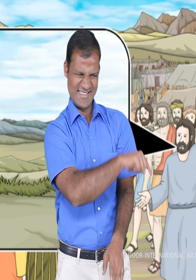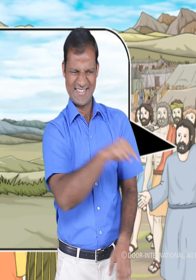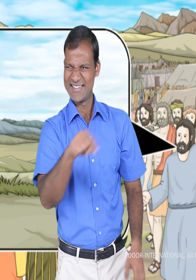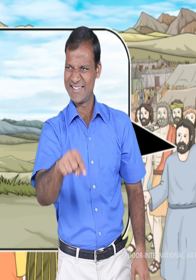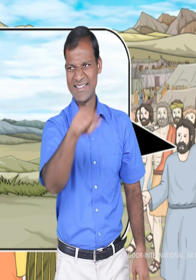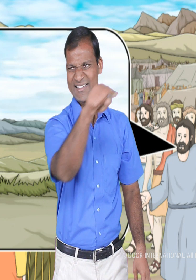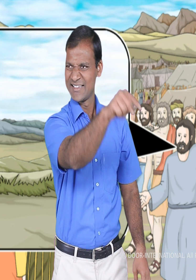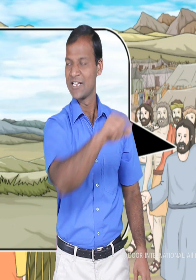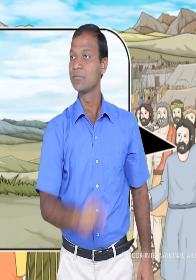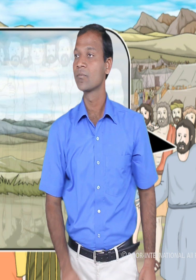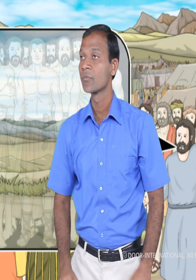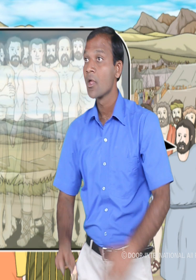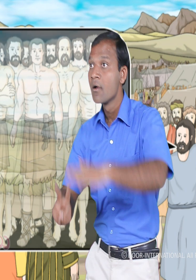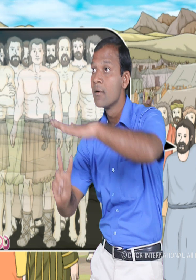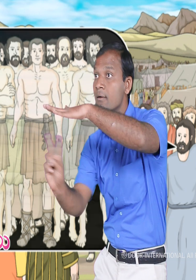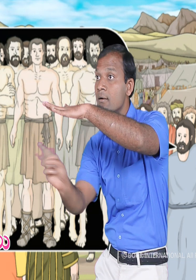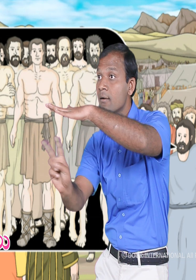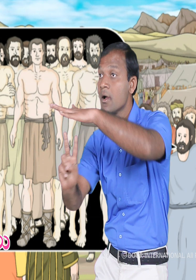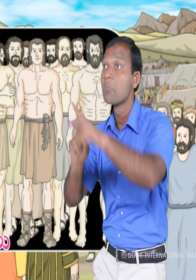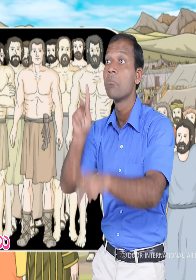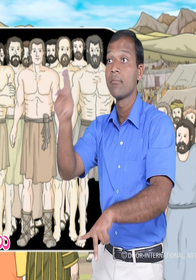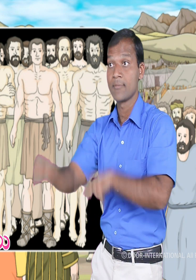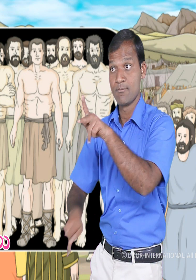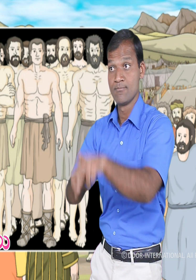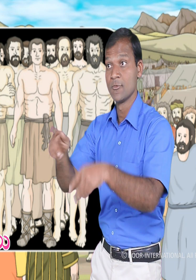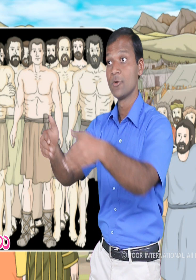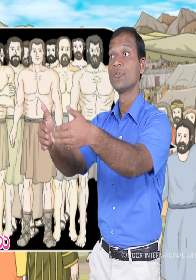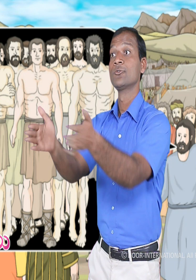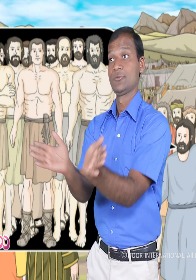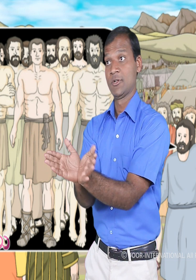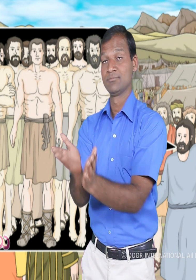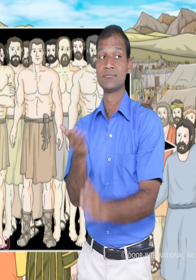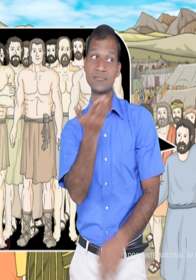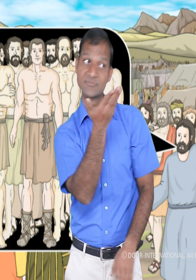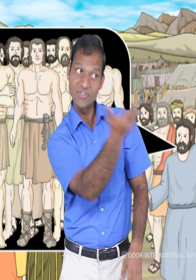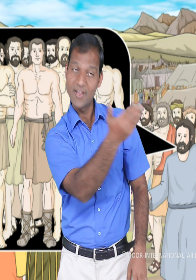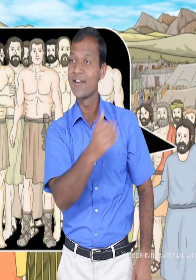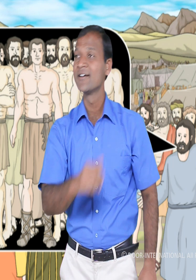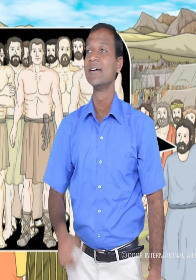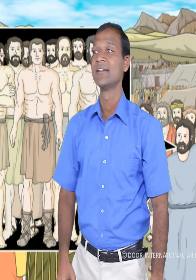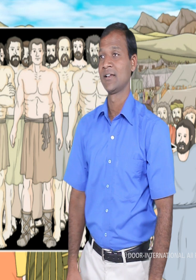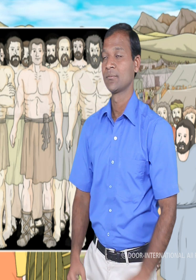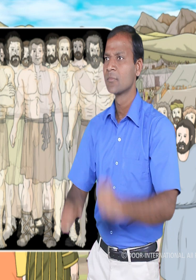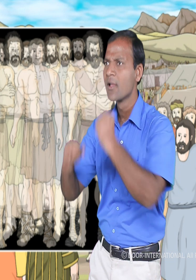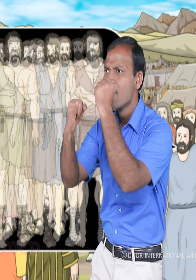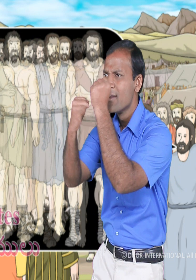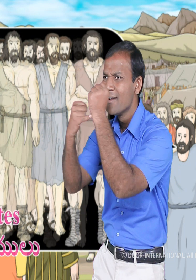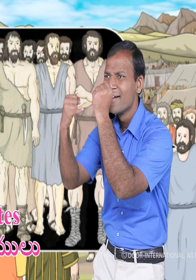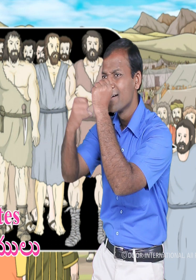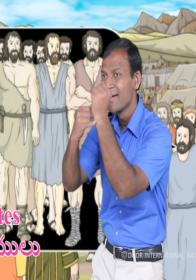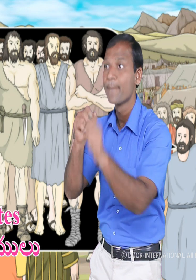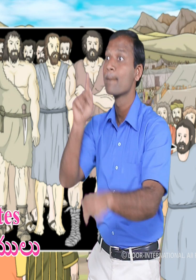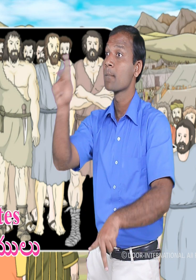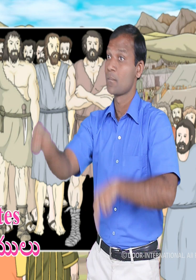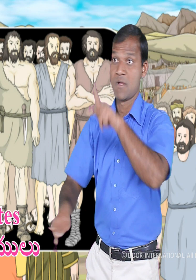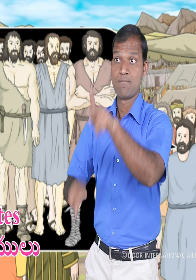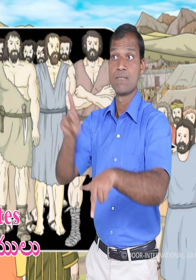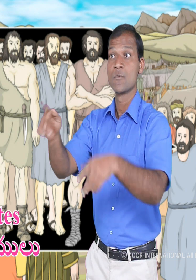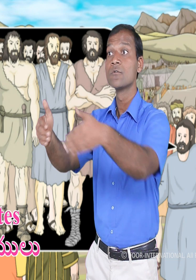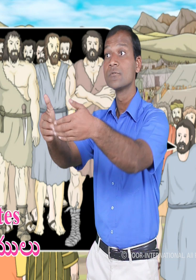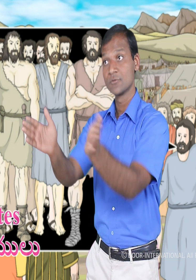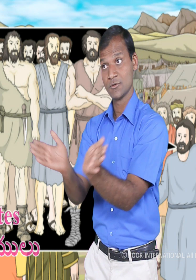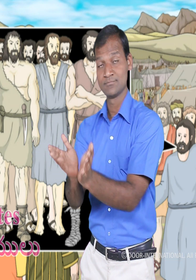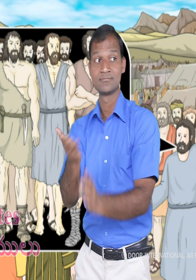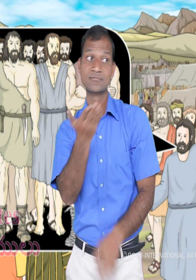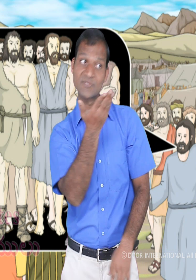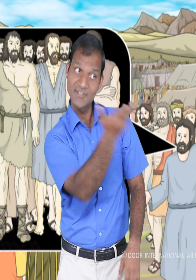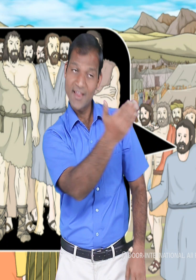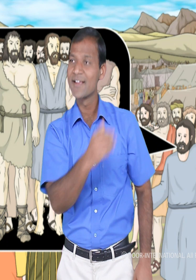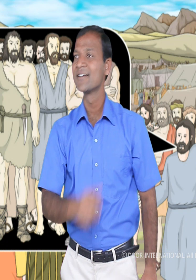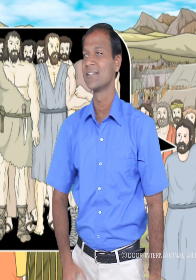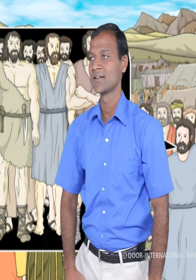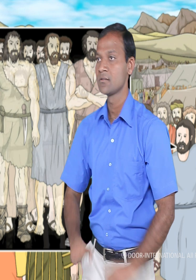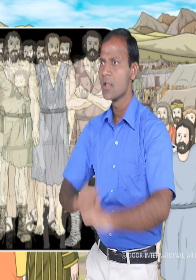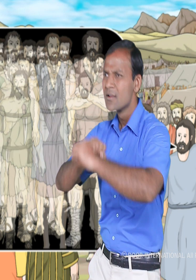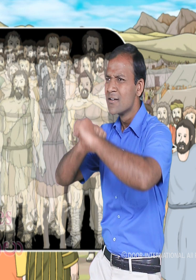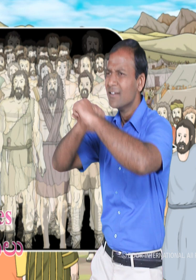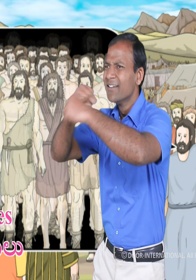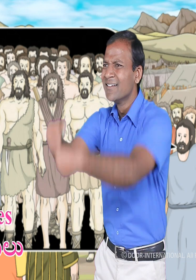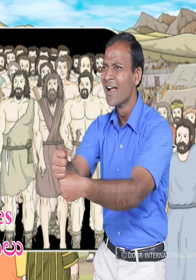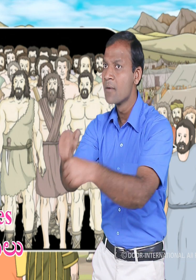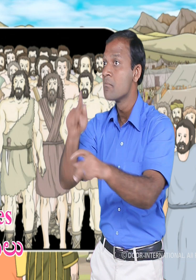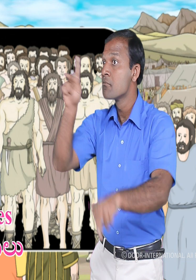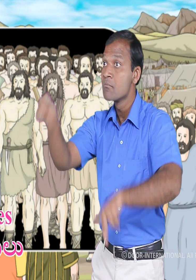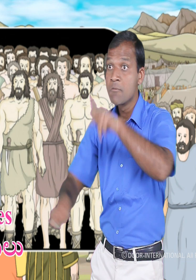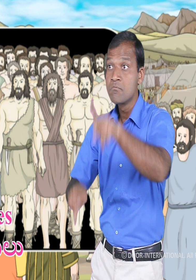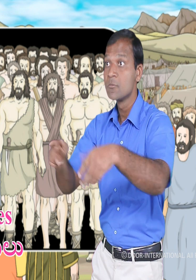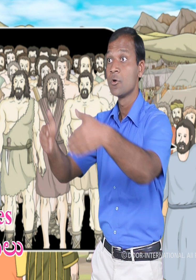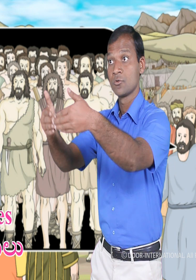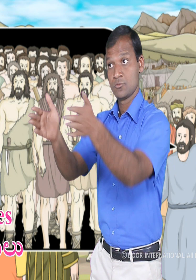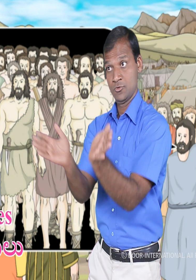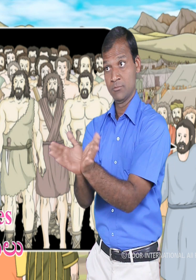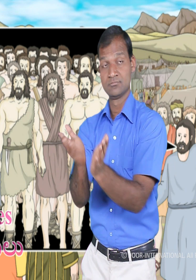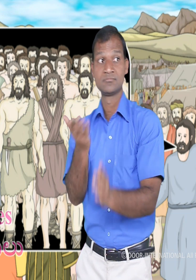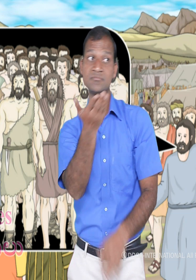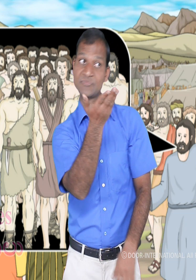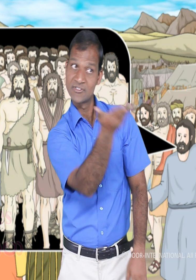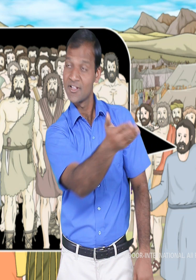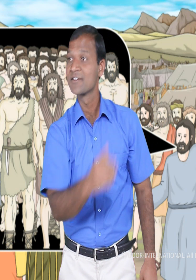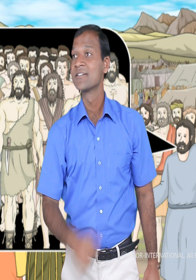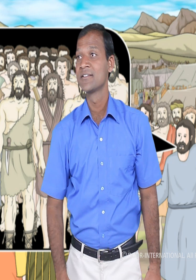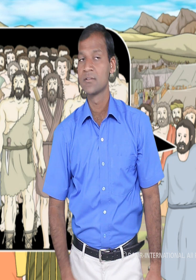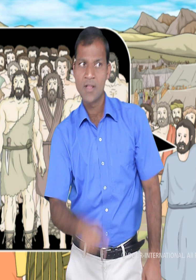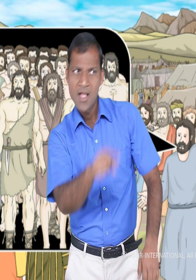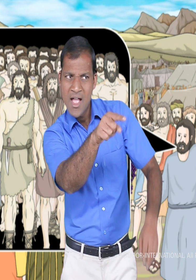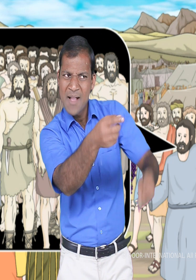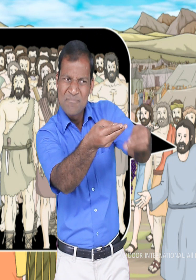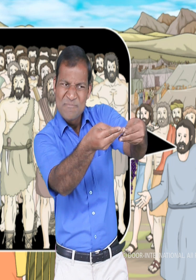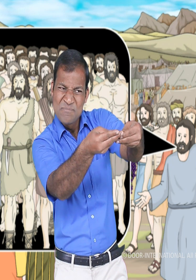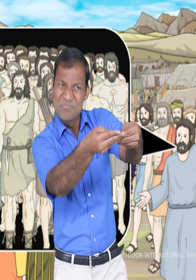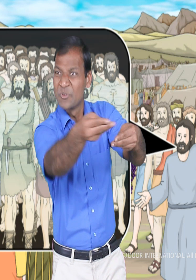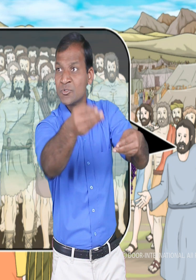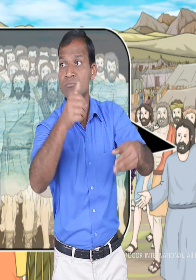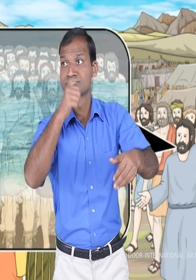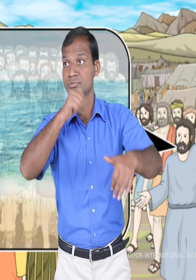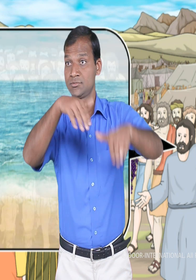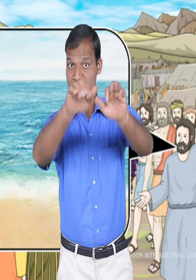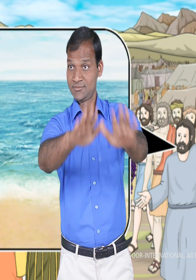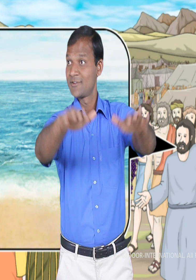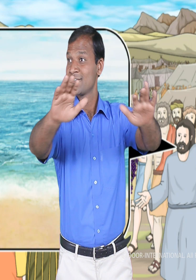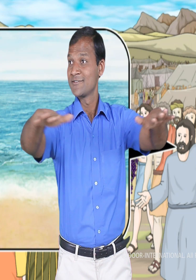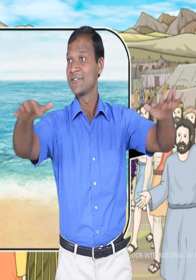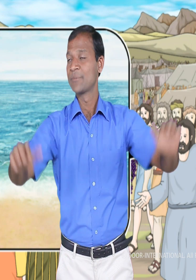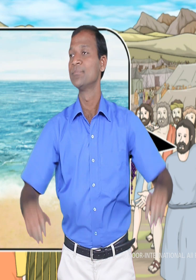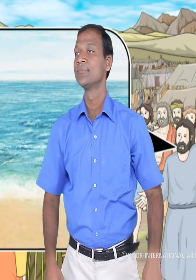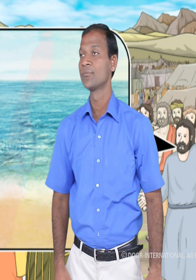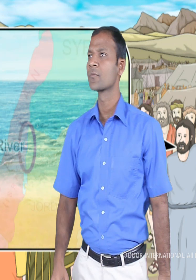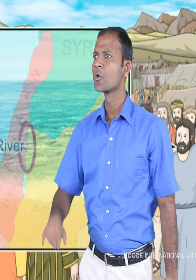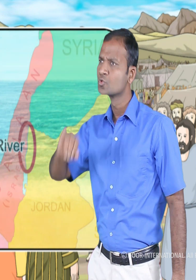the Hittites, Jebusites, and Amorites live in the hill country;